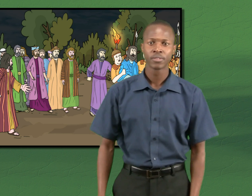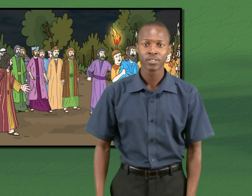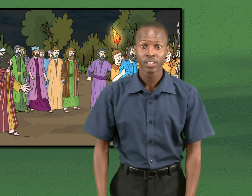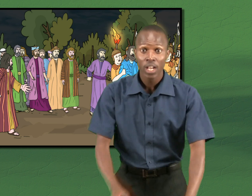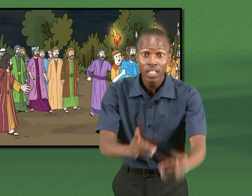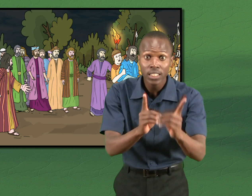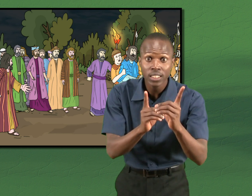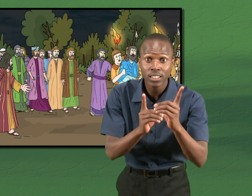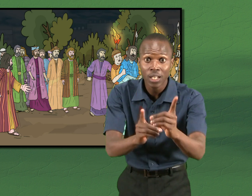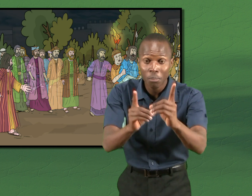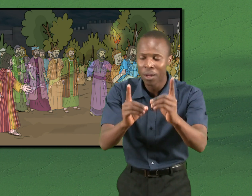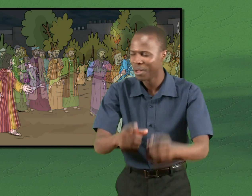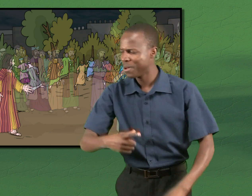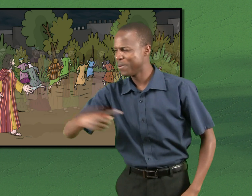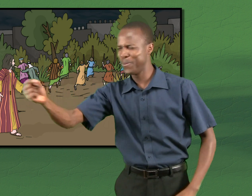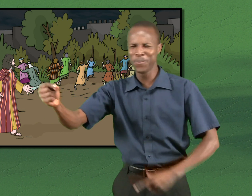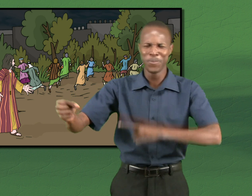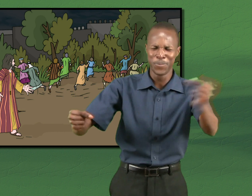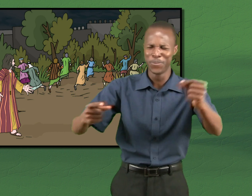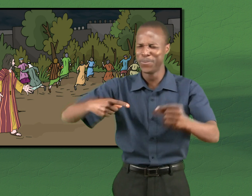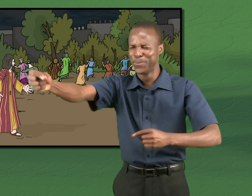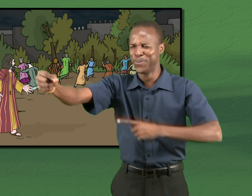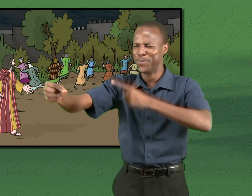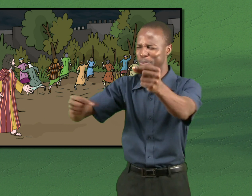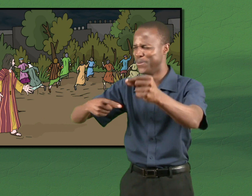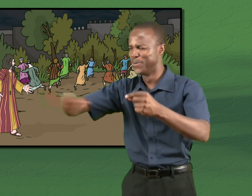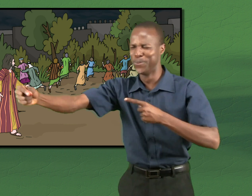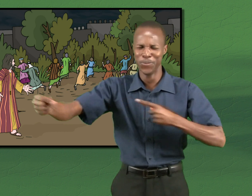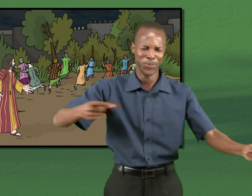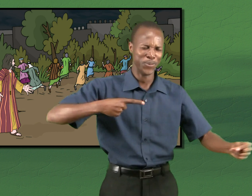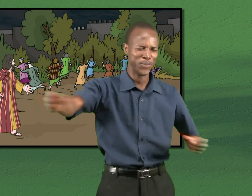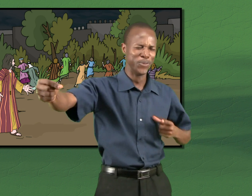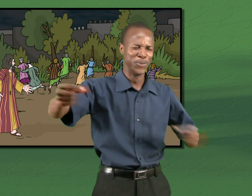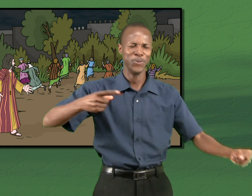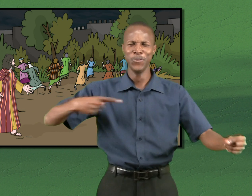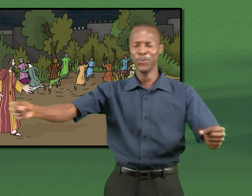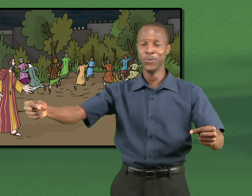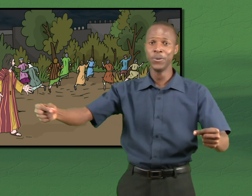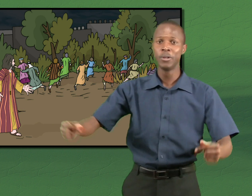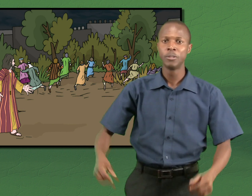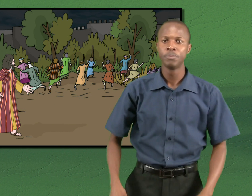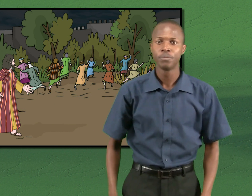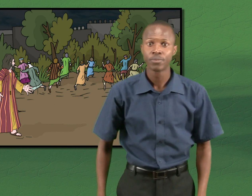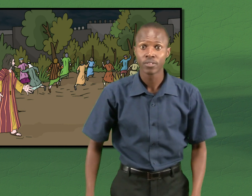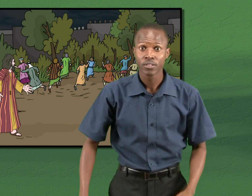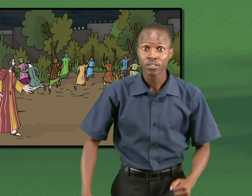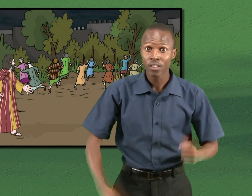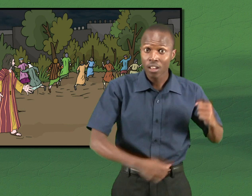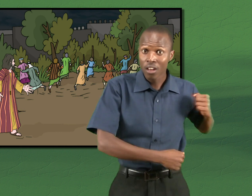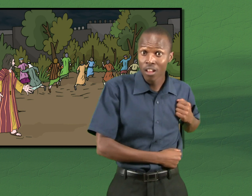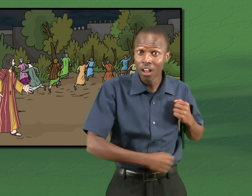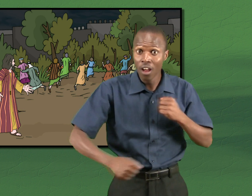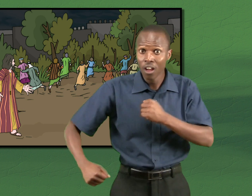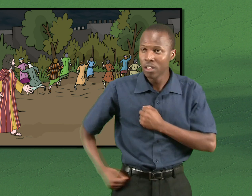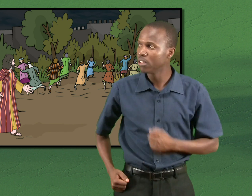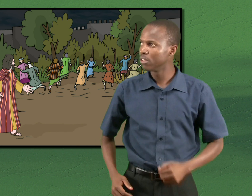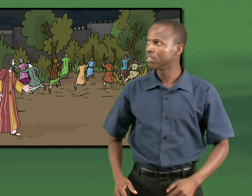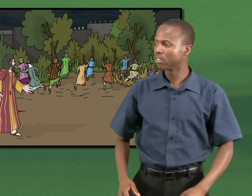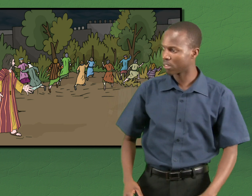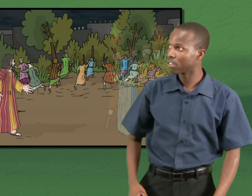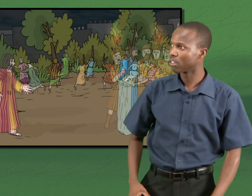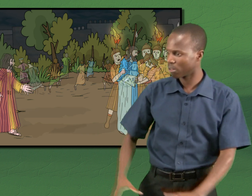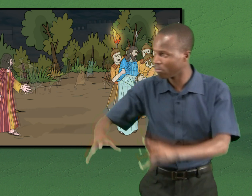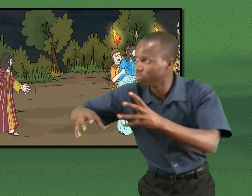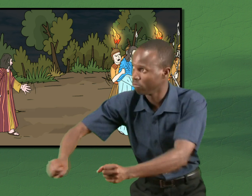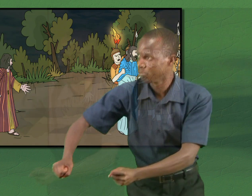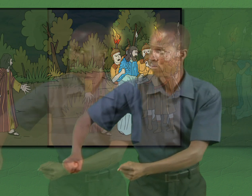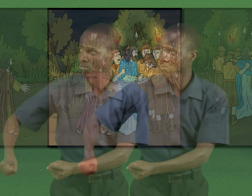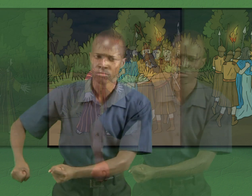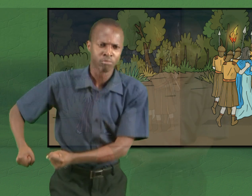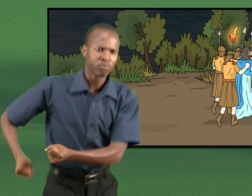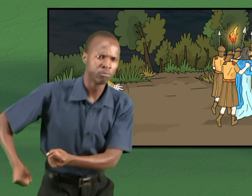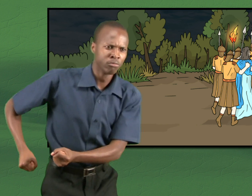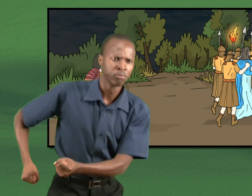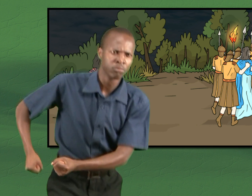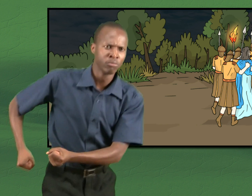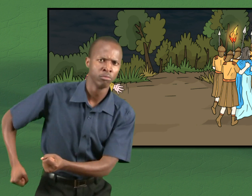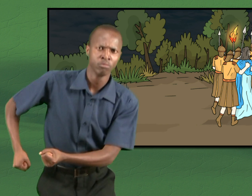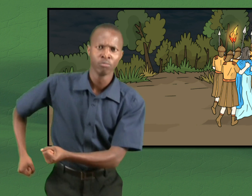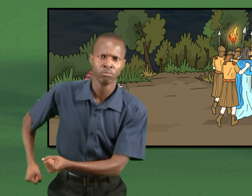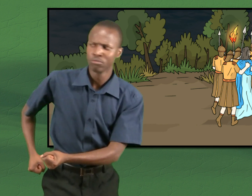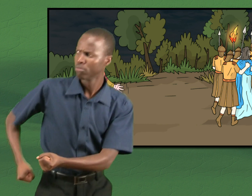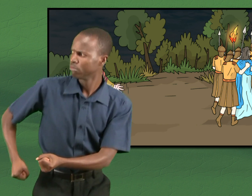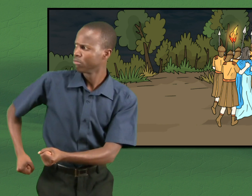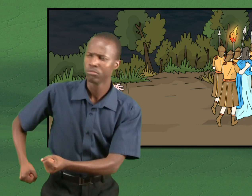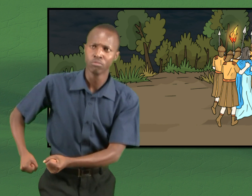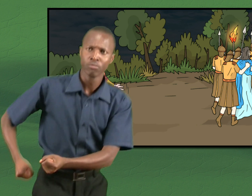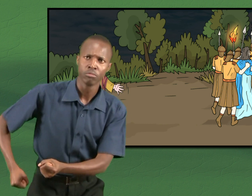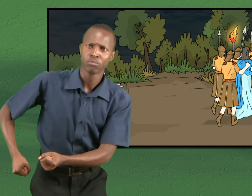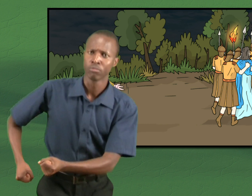Then all the disciples deserted Him and fled.